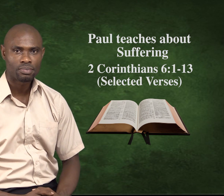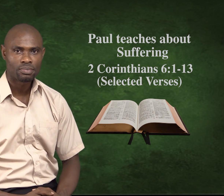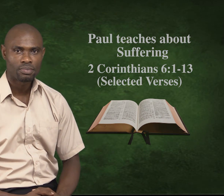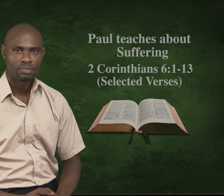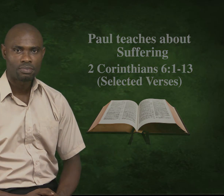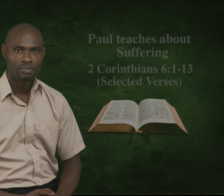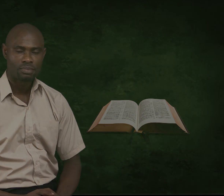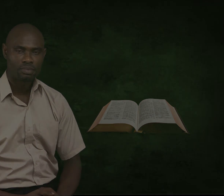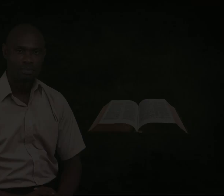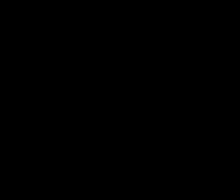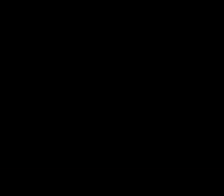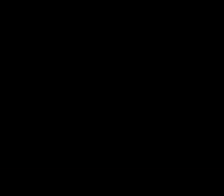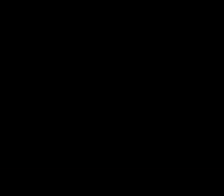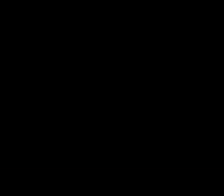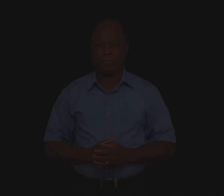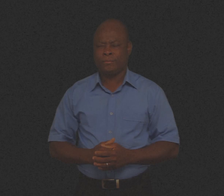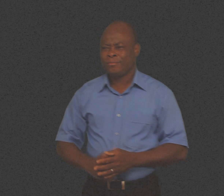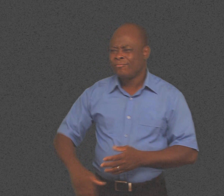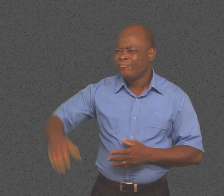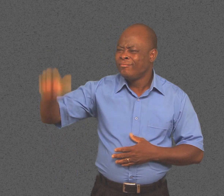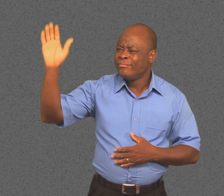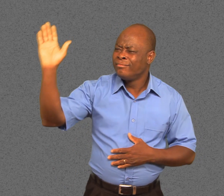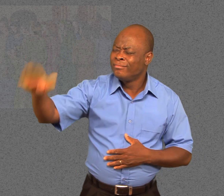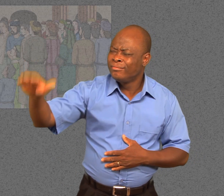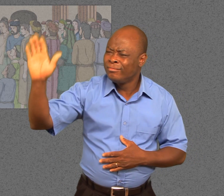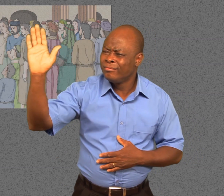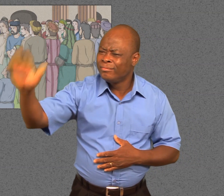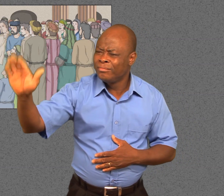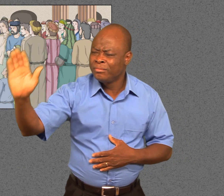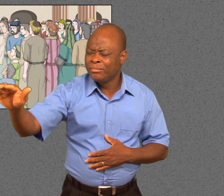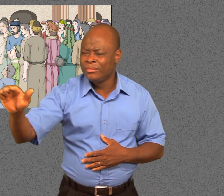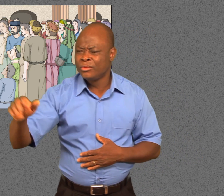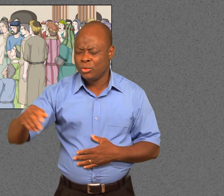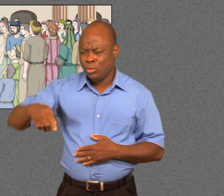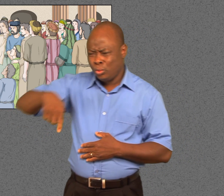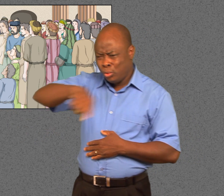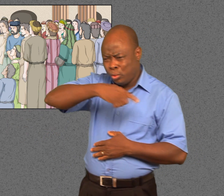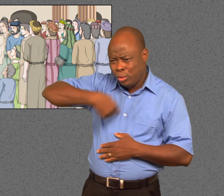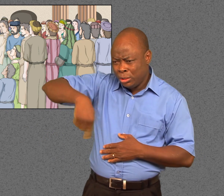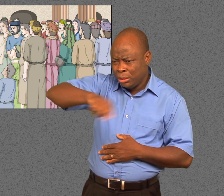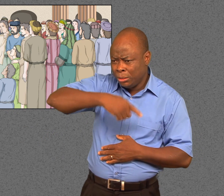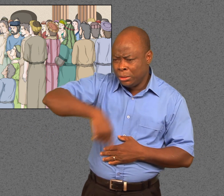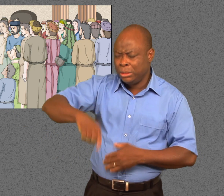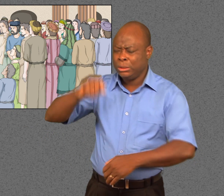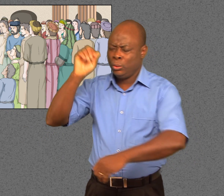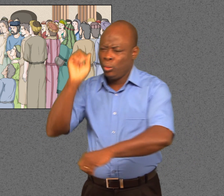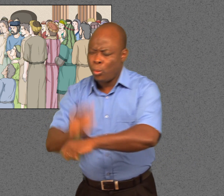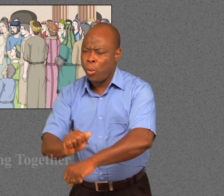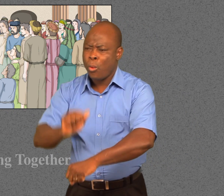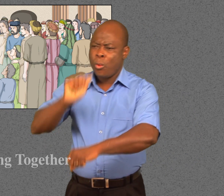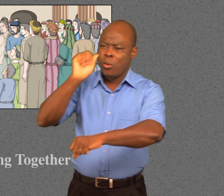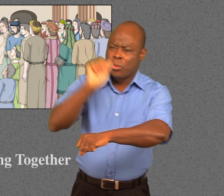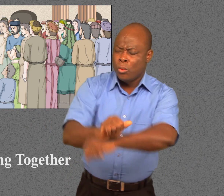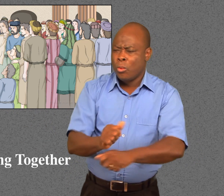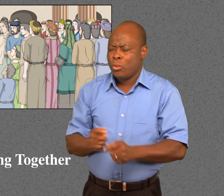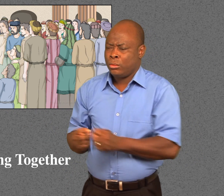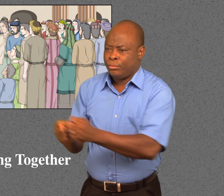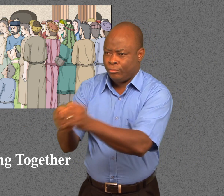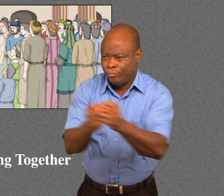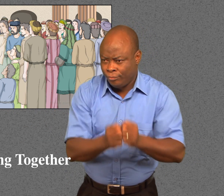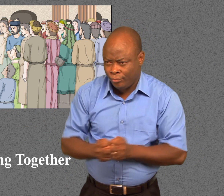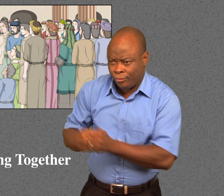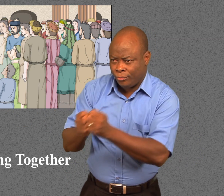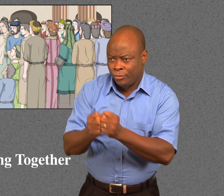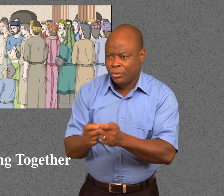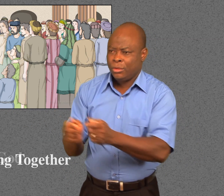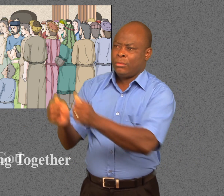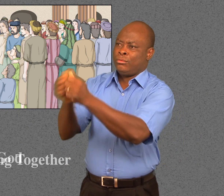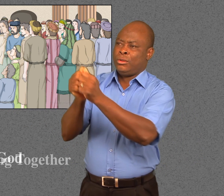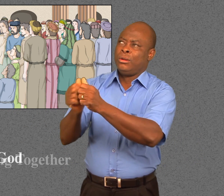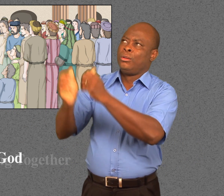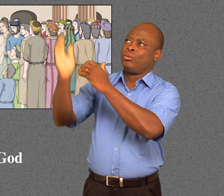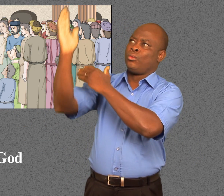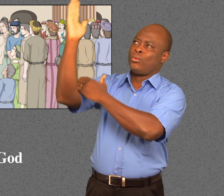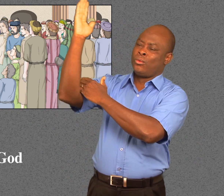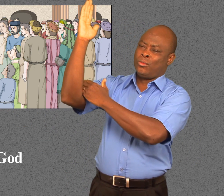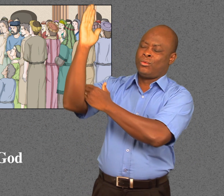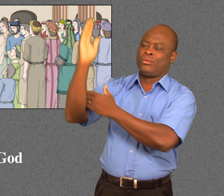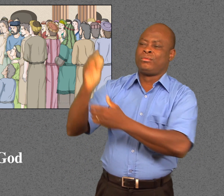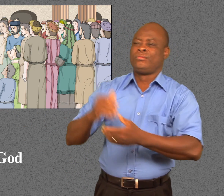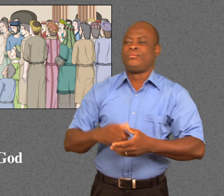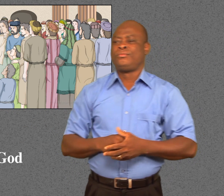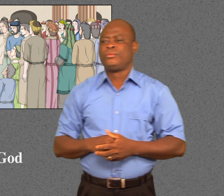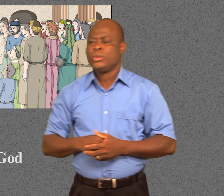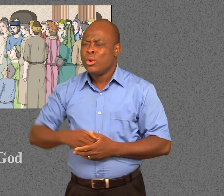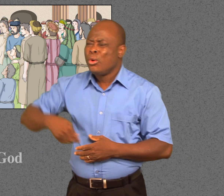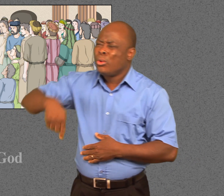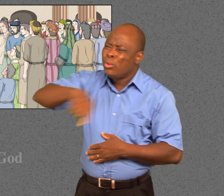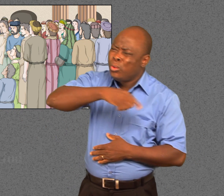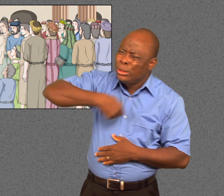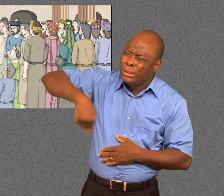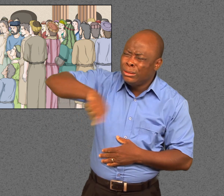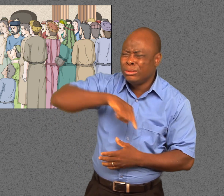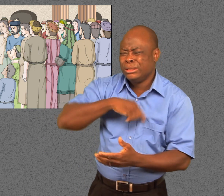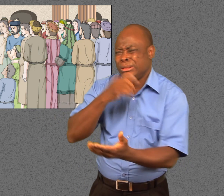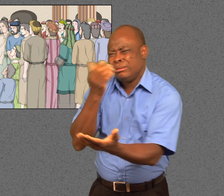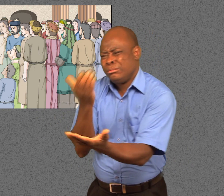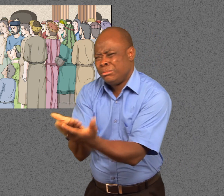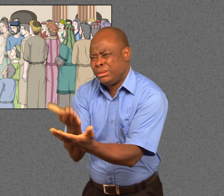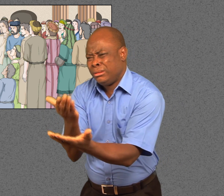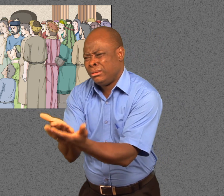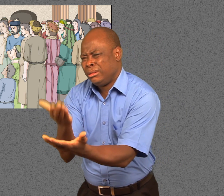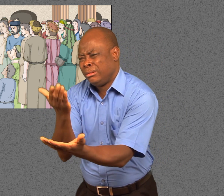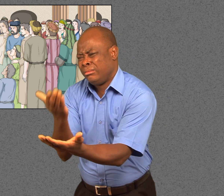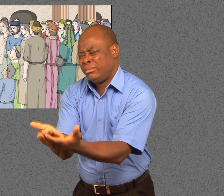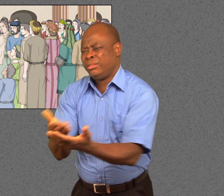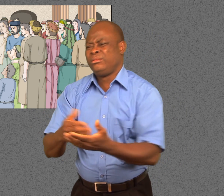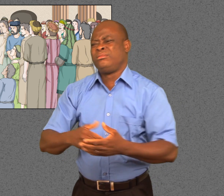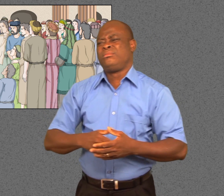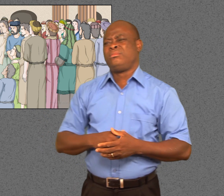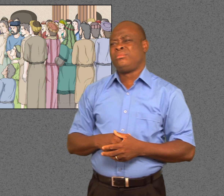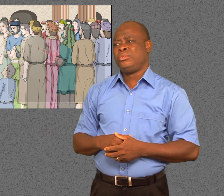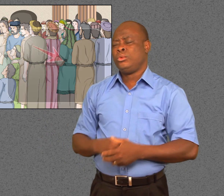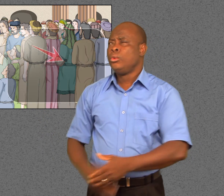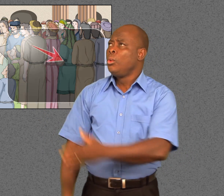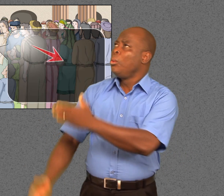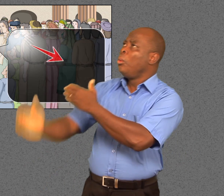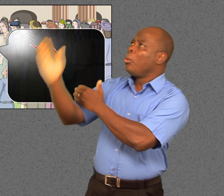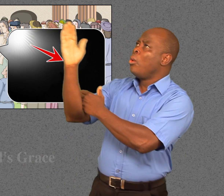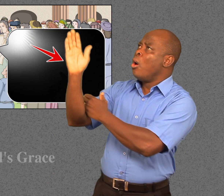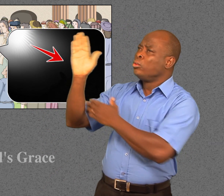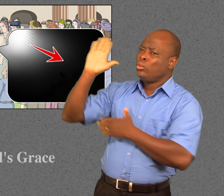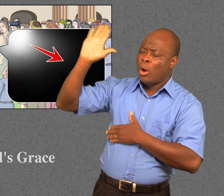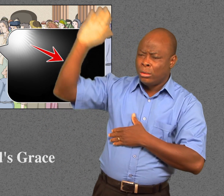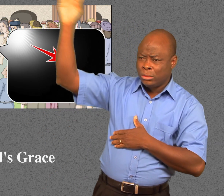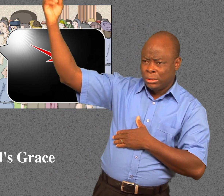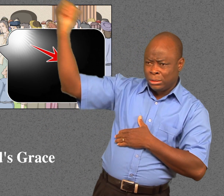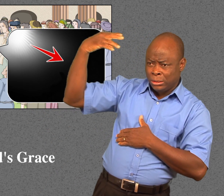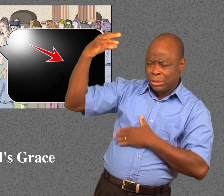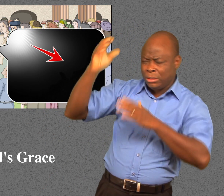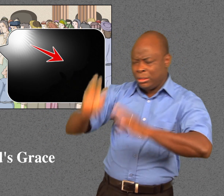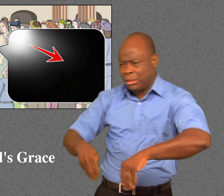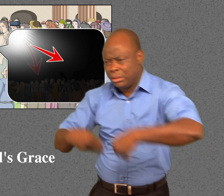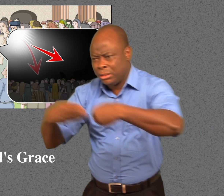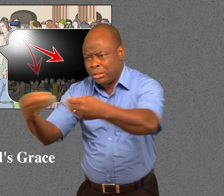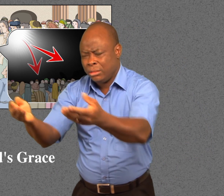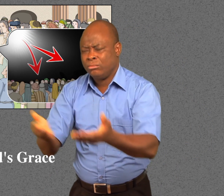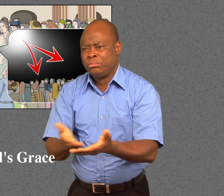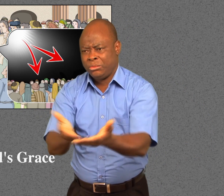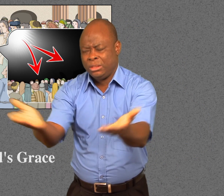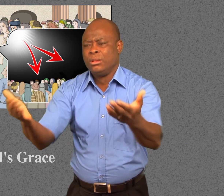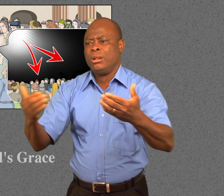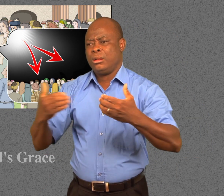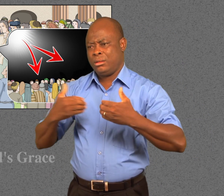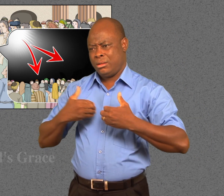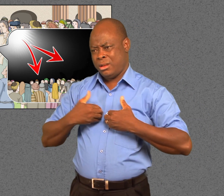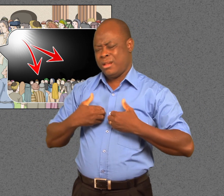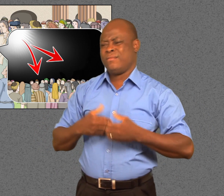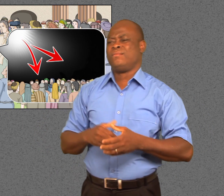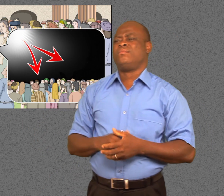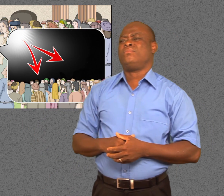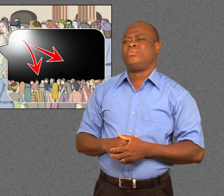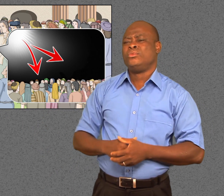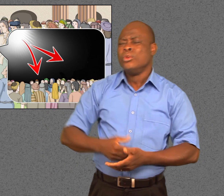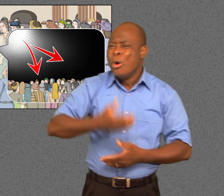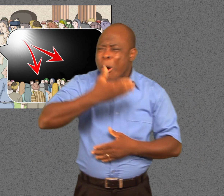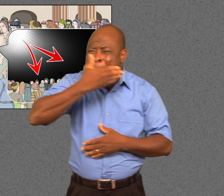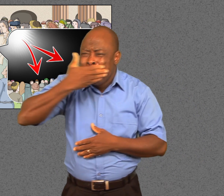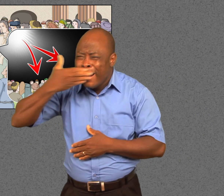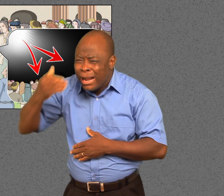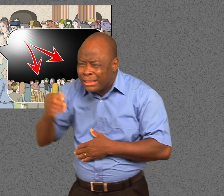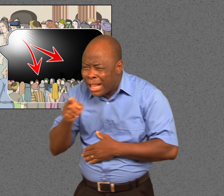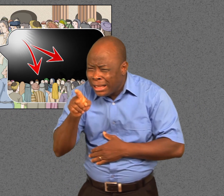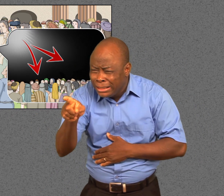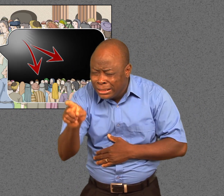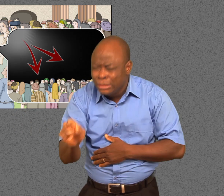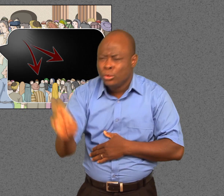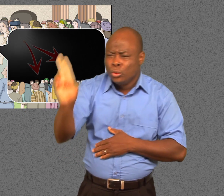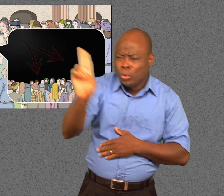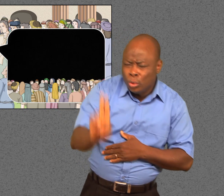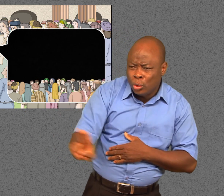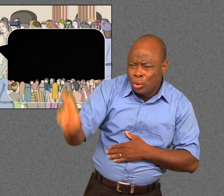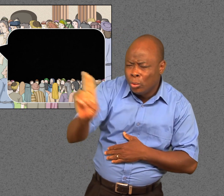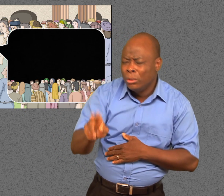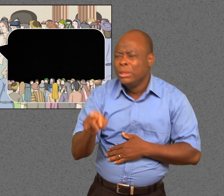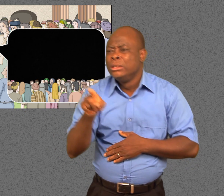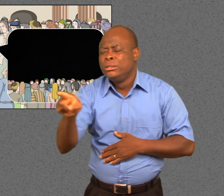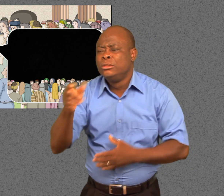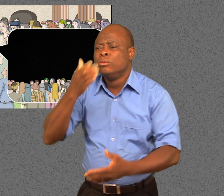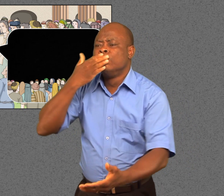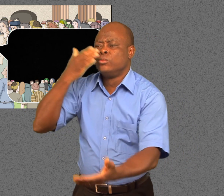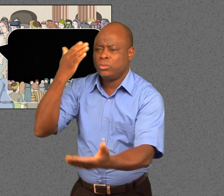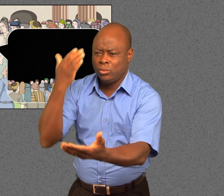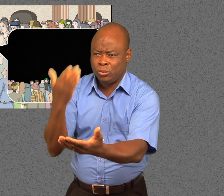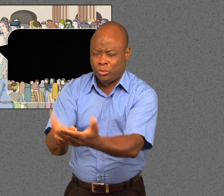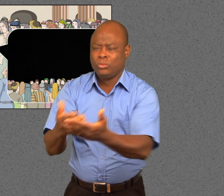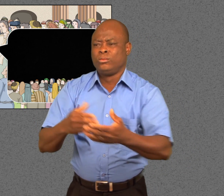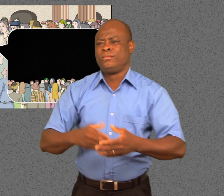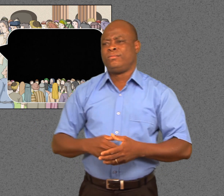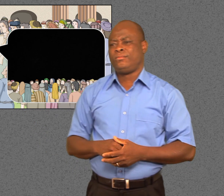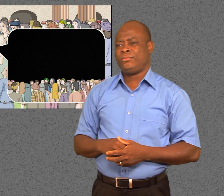As God’s fellow workers, then, we urge you not to receive God’s grace in vain.